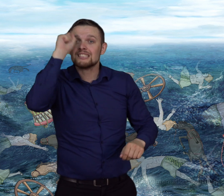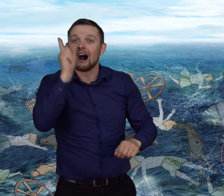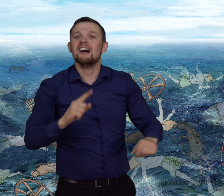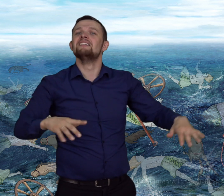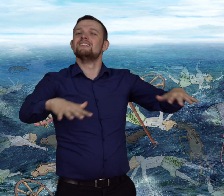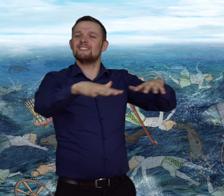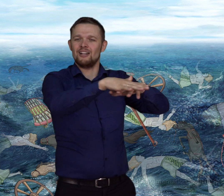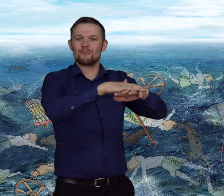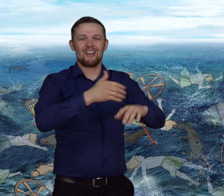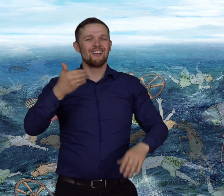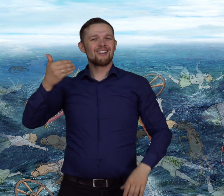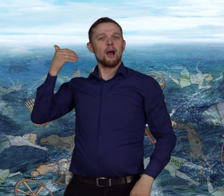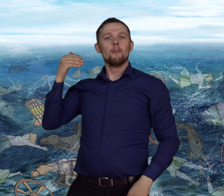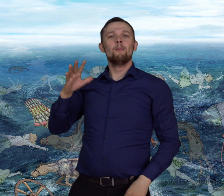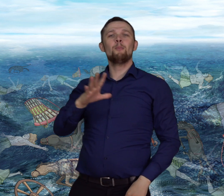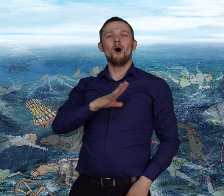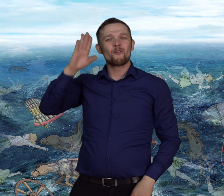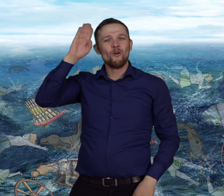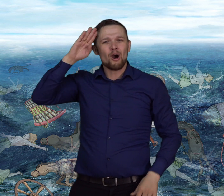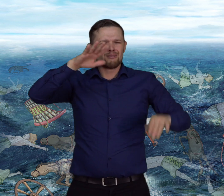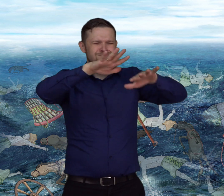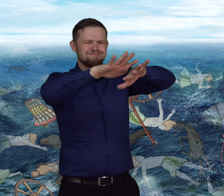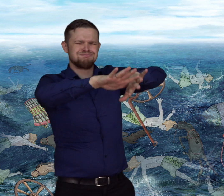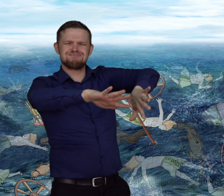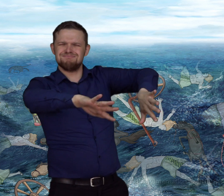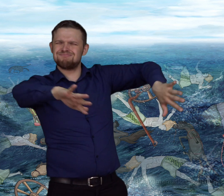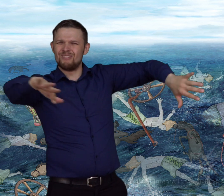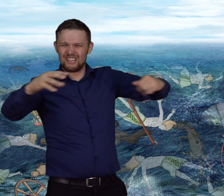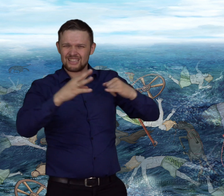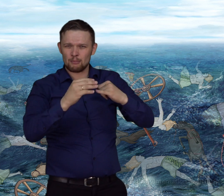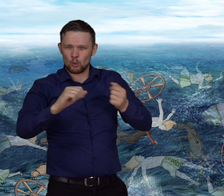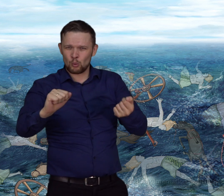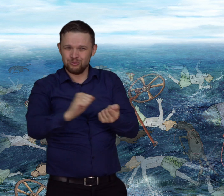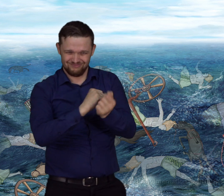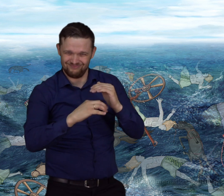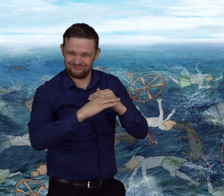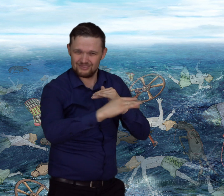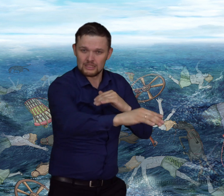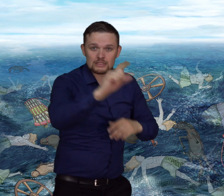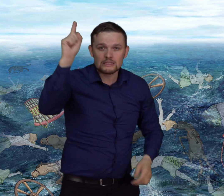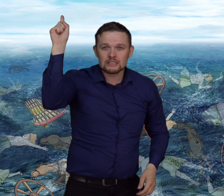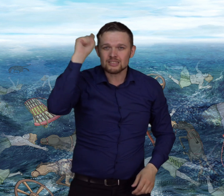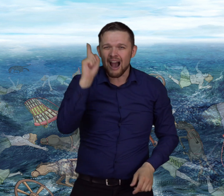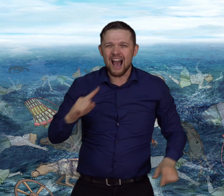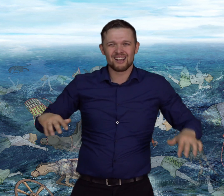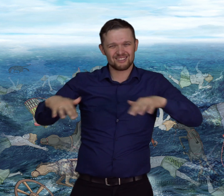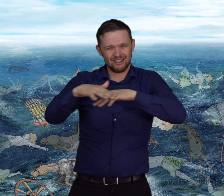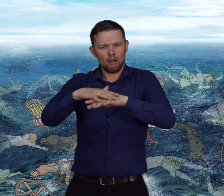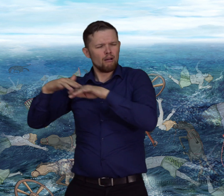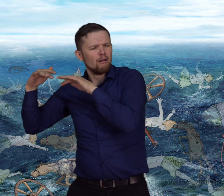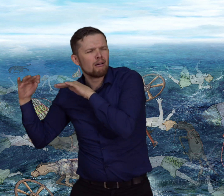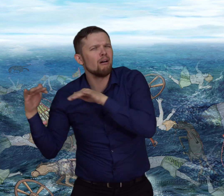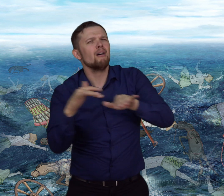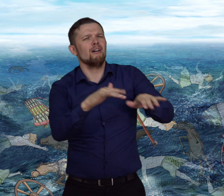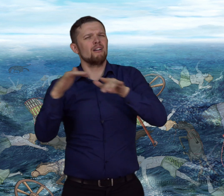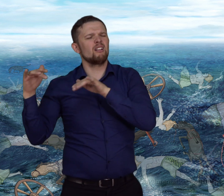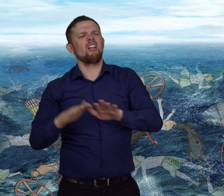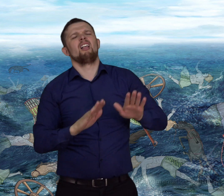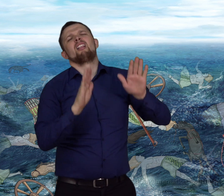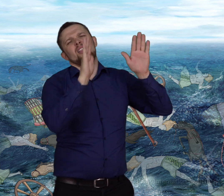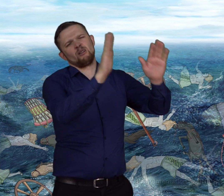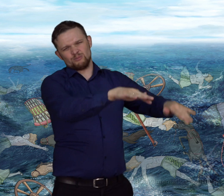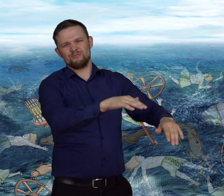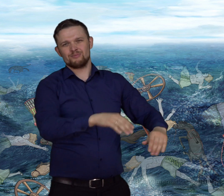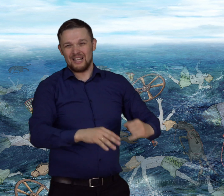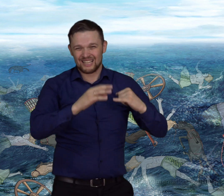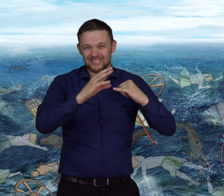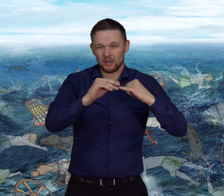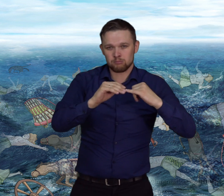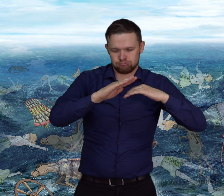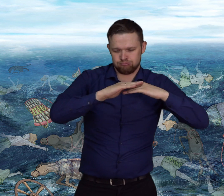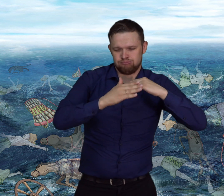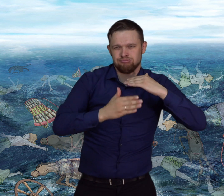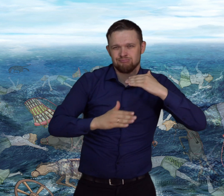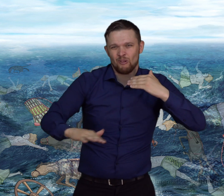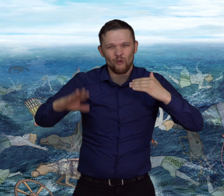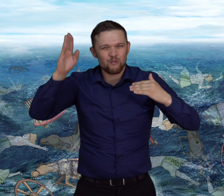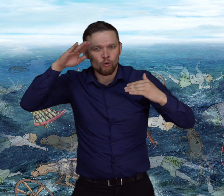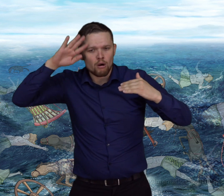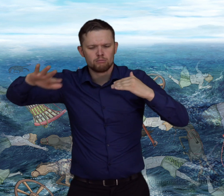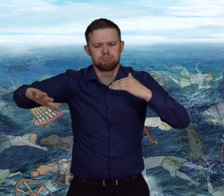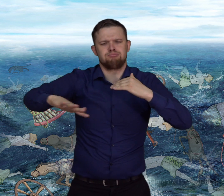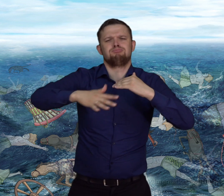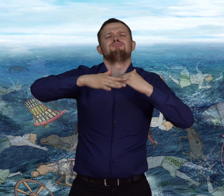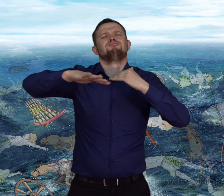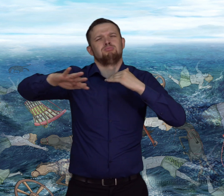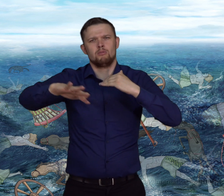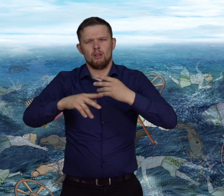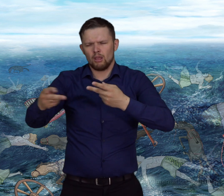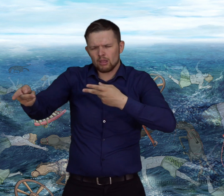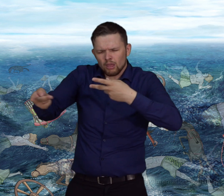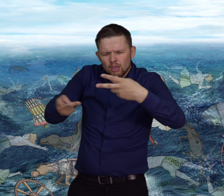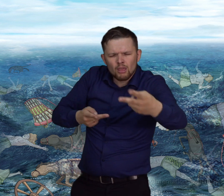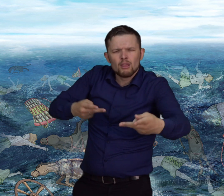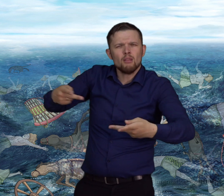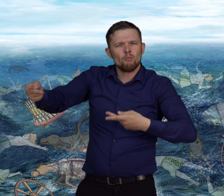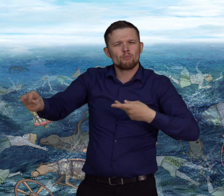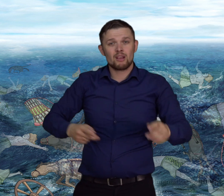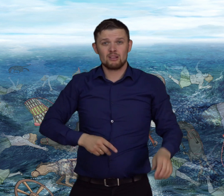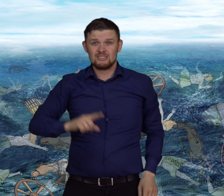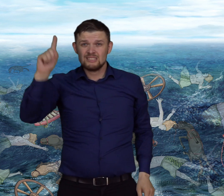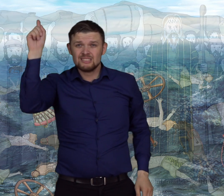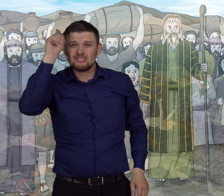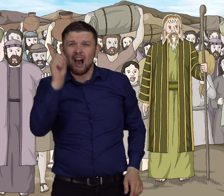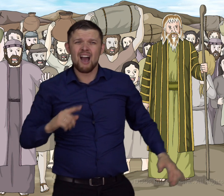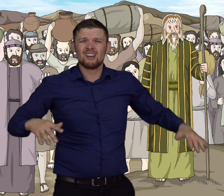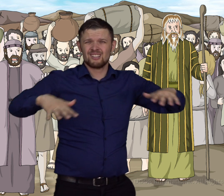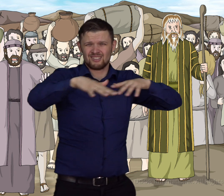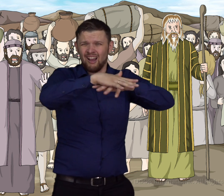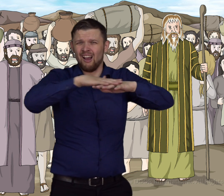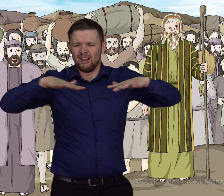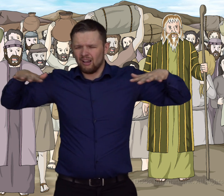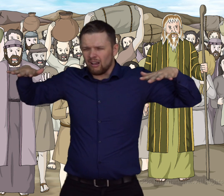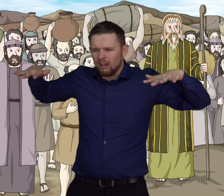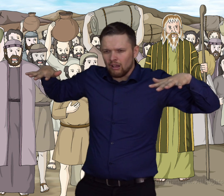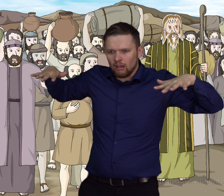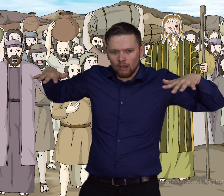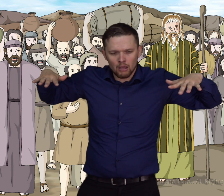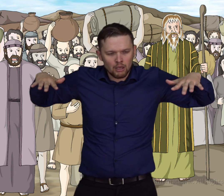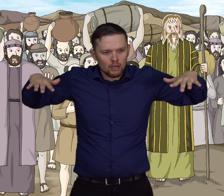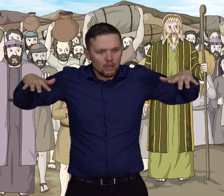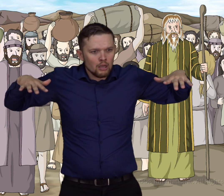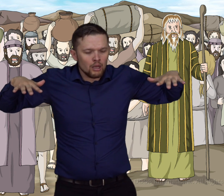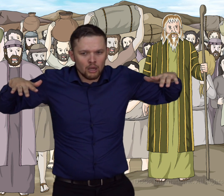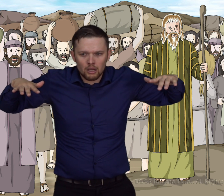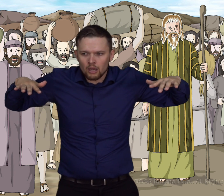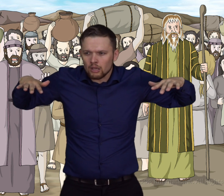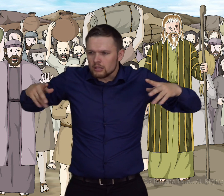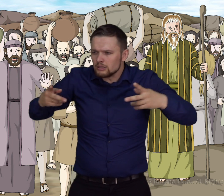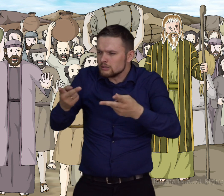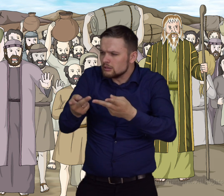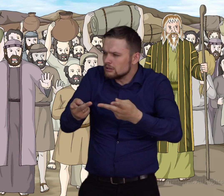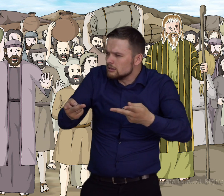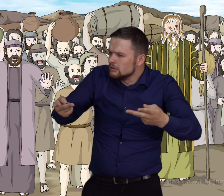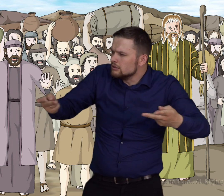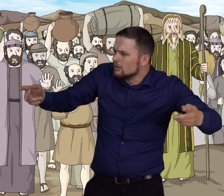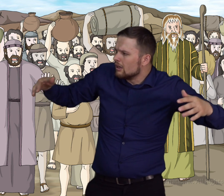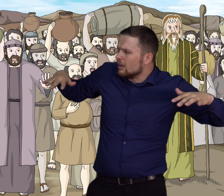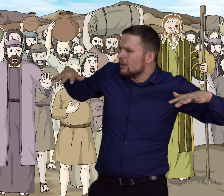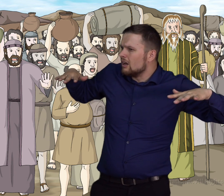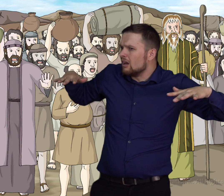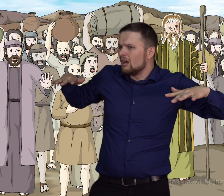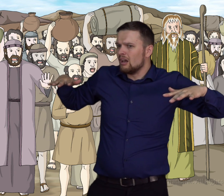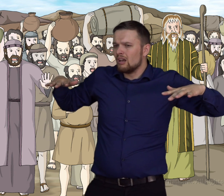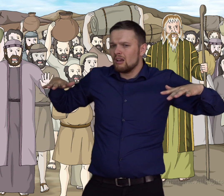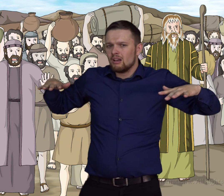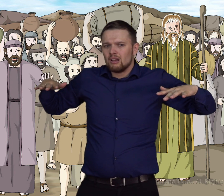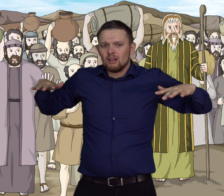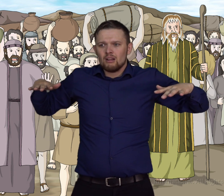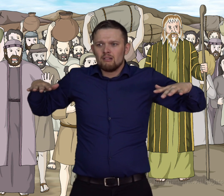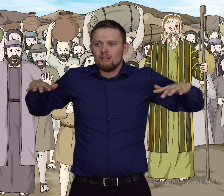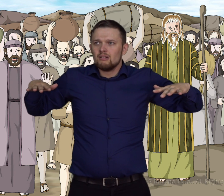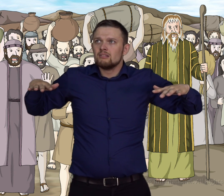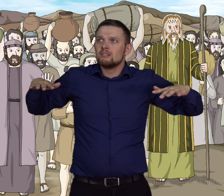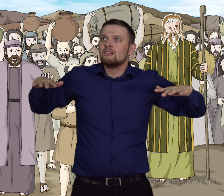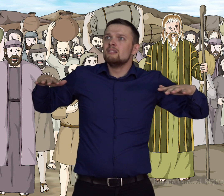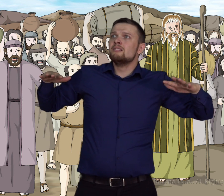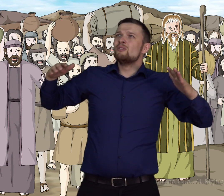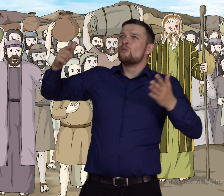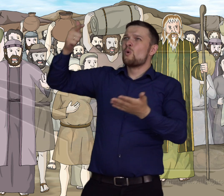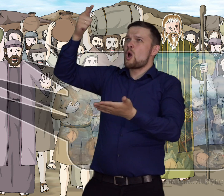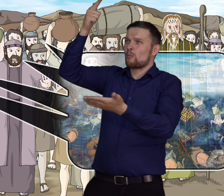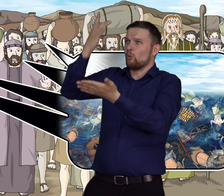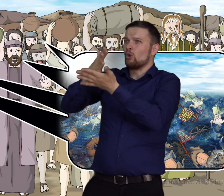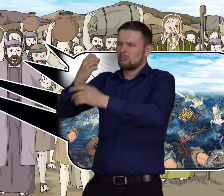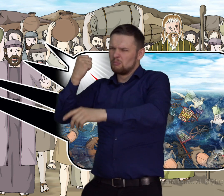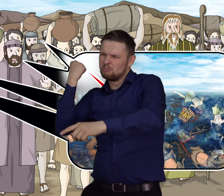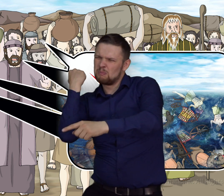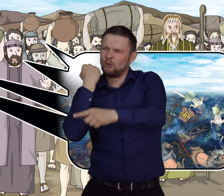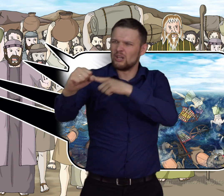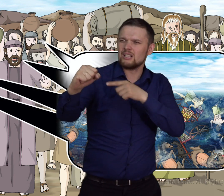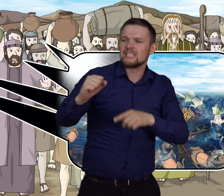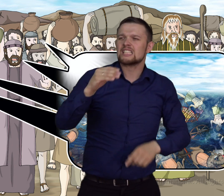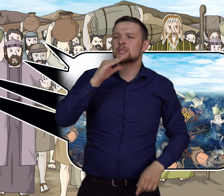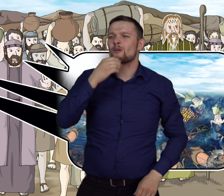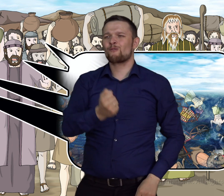Not one of them survived. But the Israelites had walked through the sea on dry ground, with walls of water on their right and on their left.